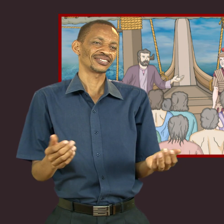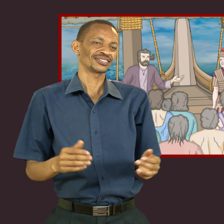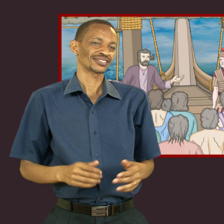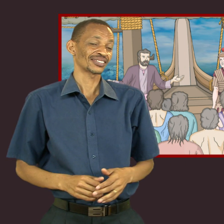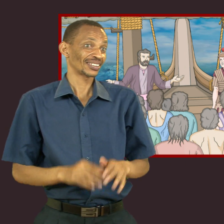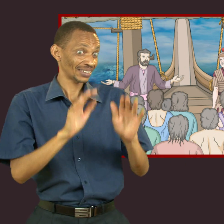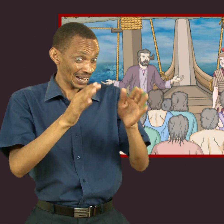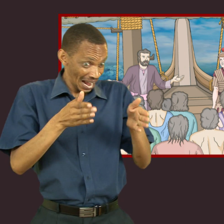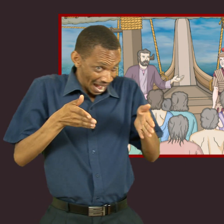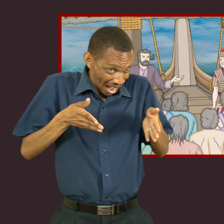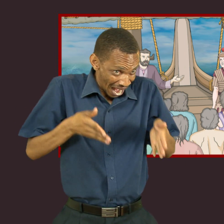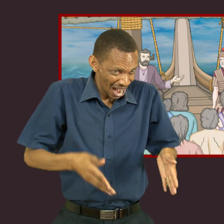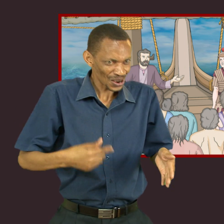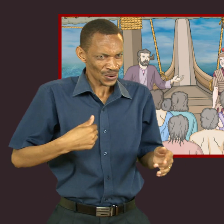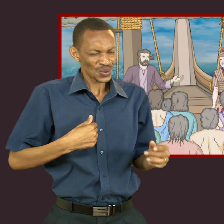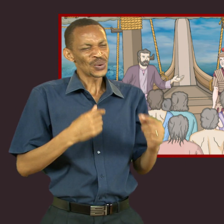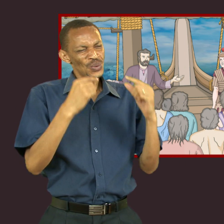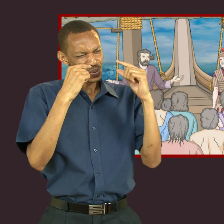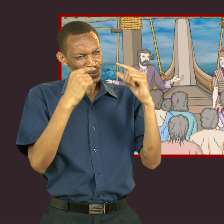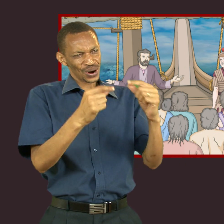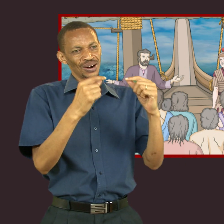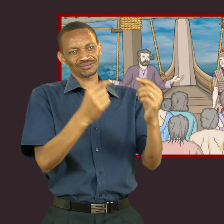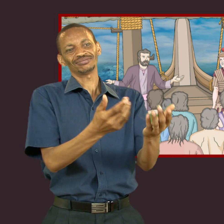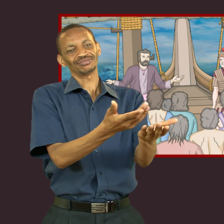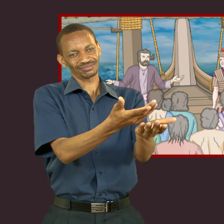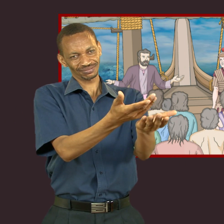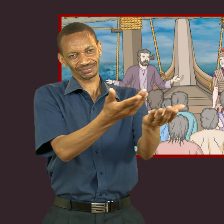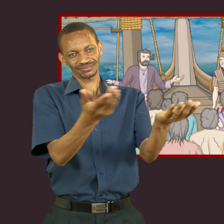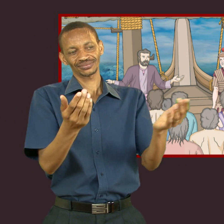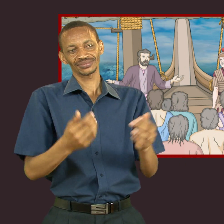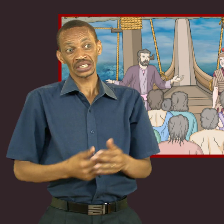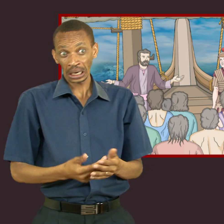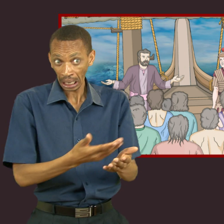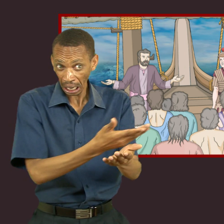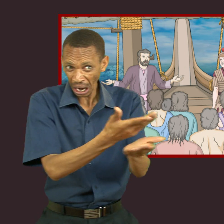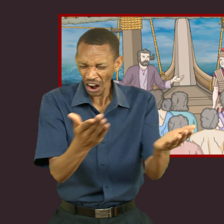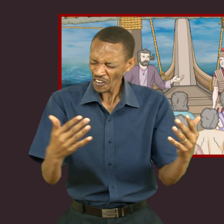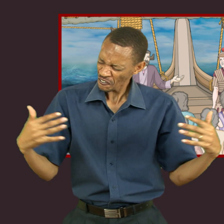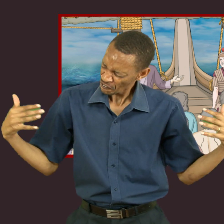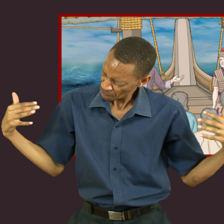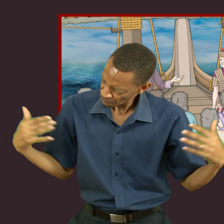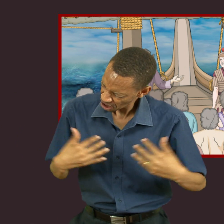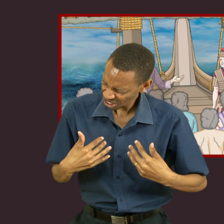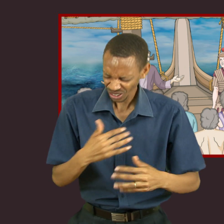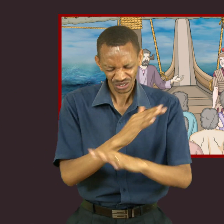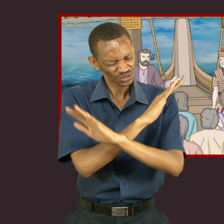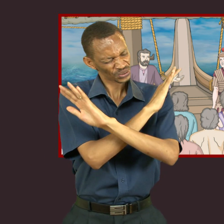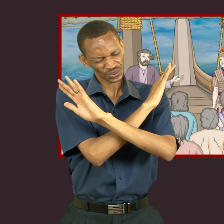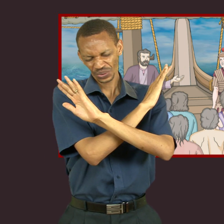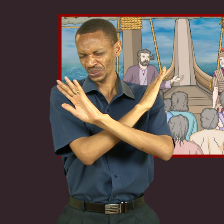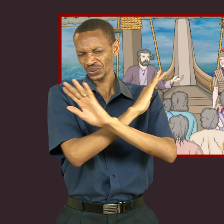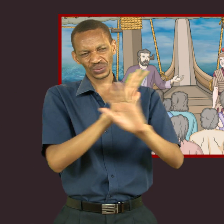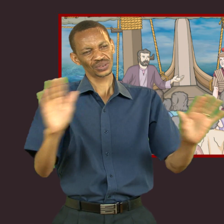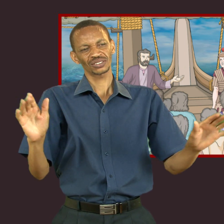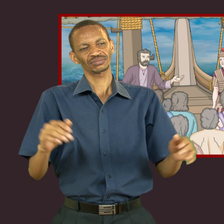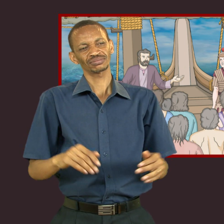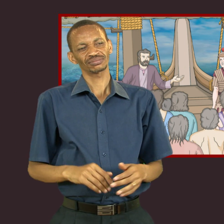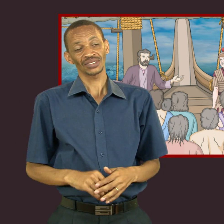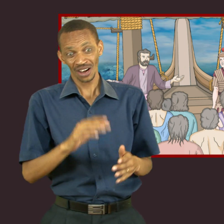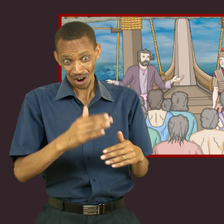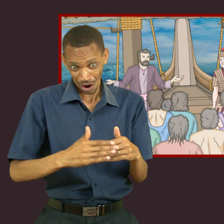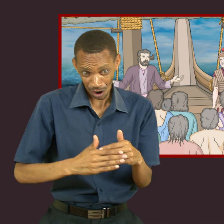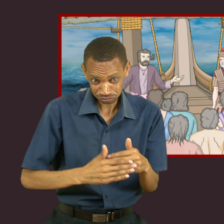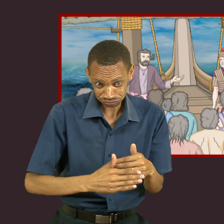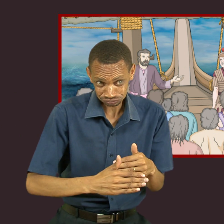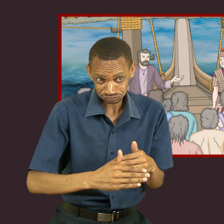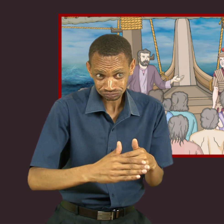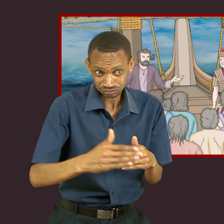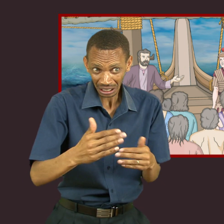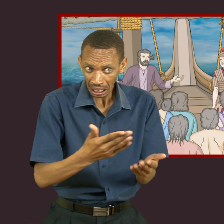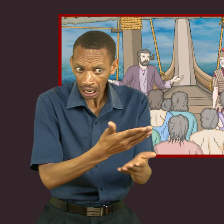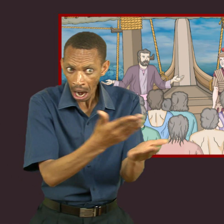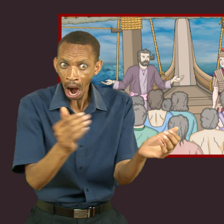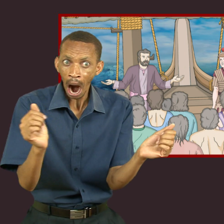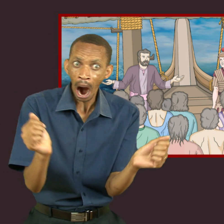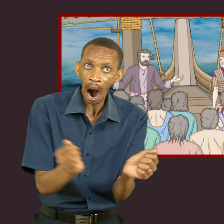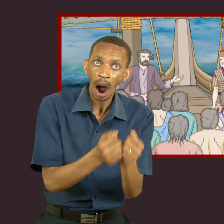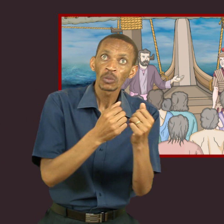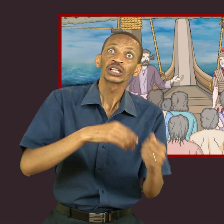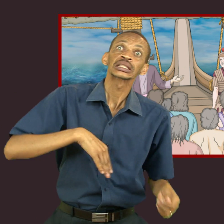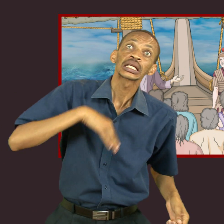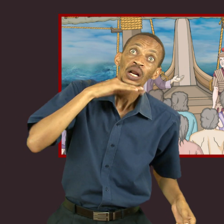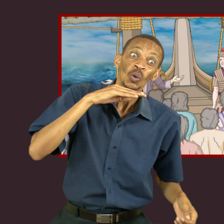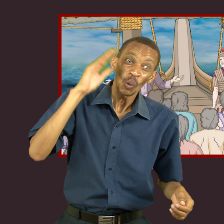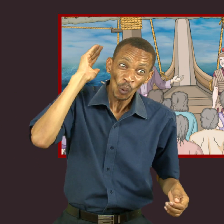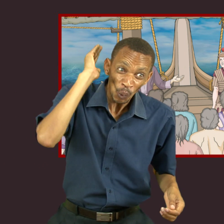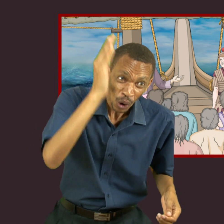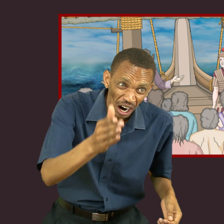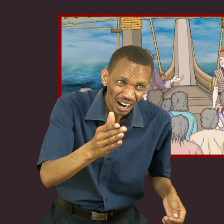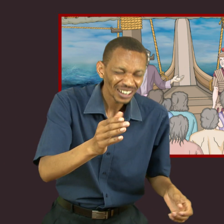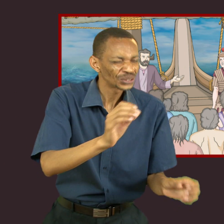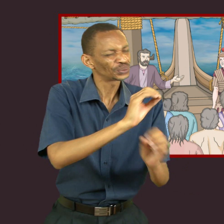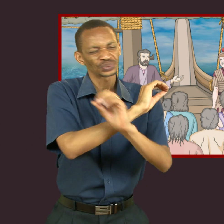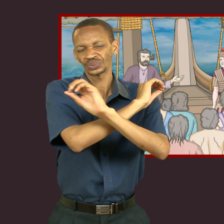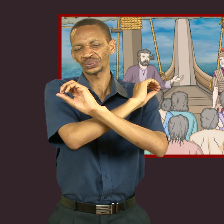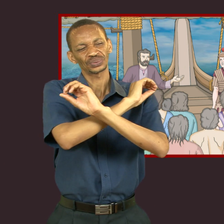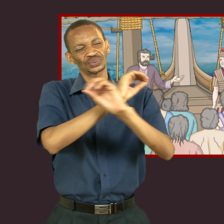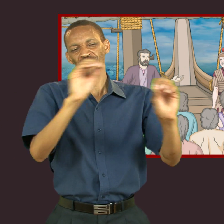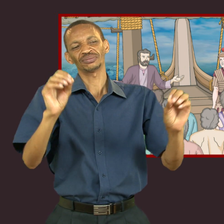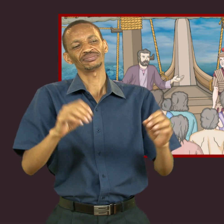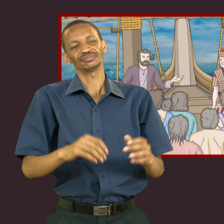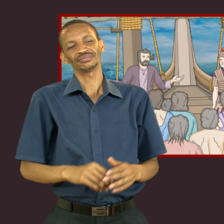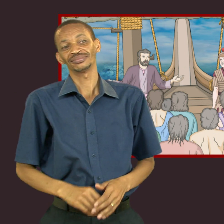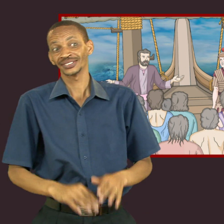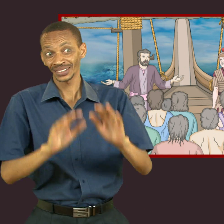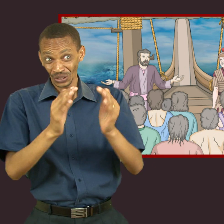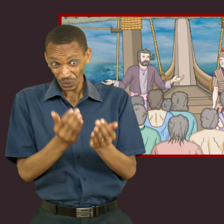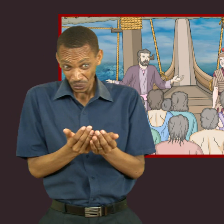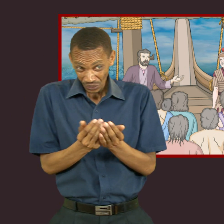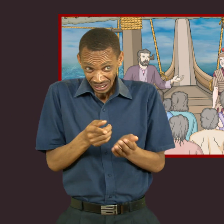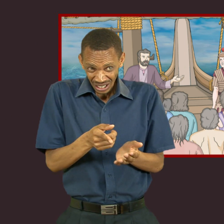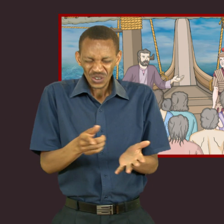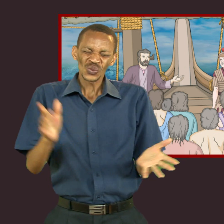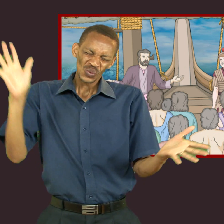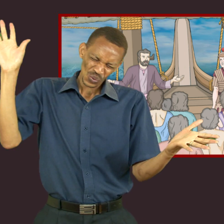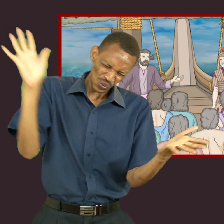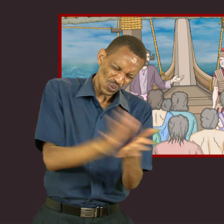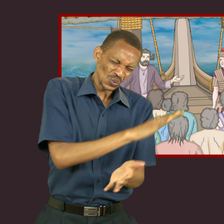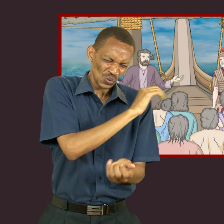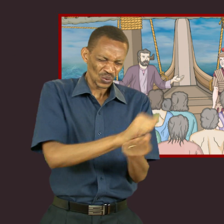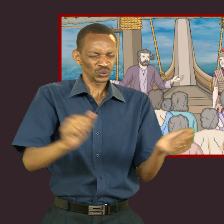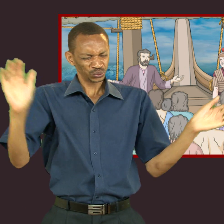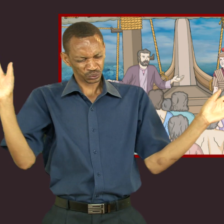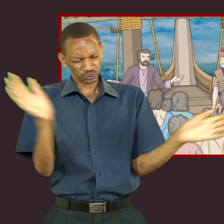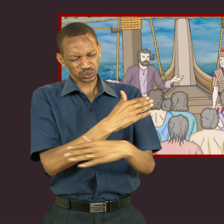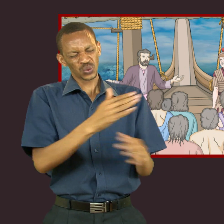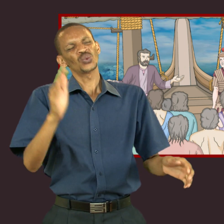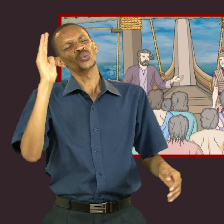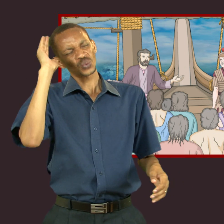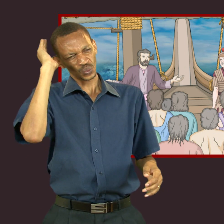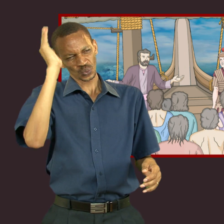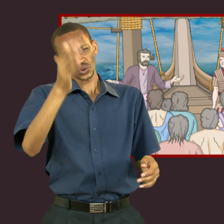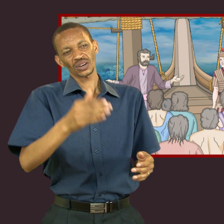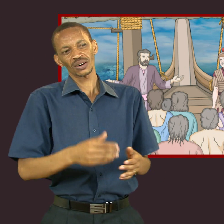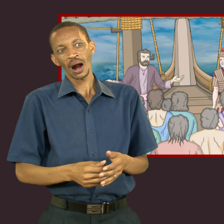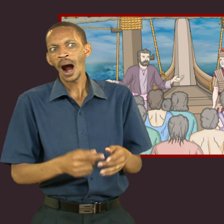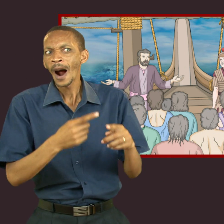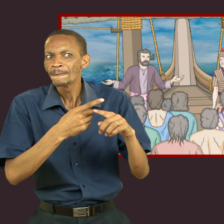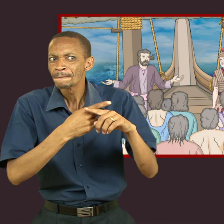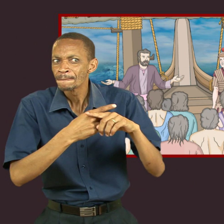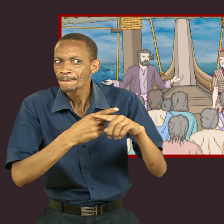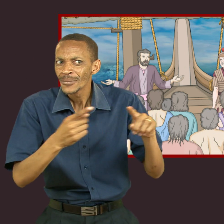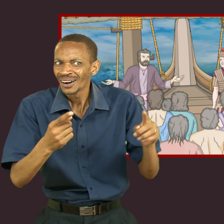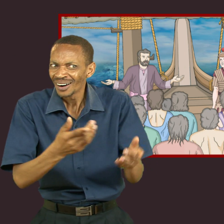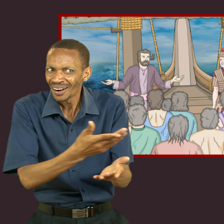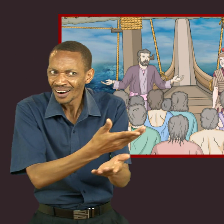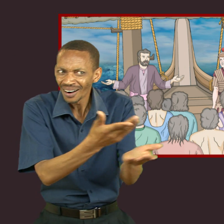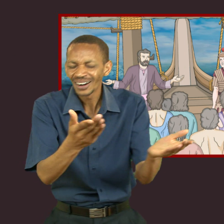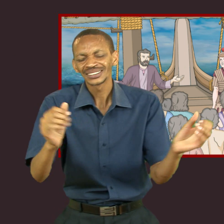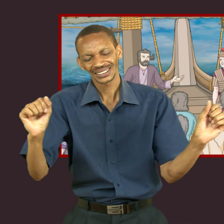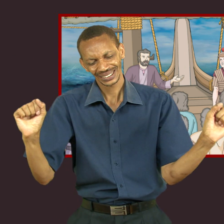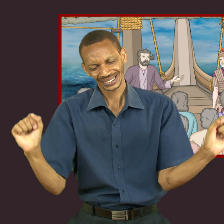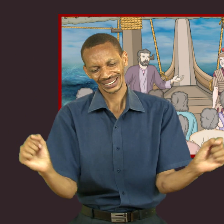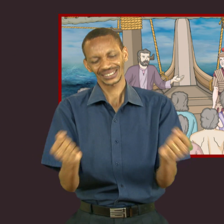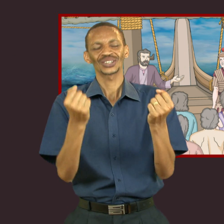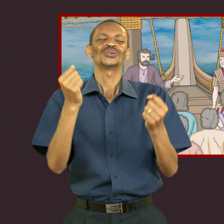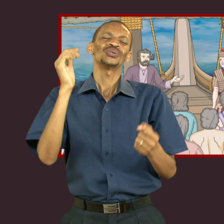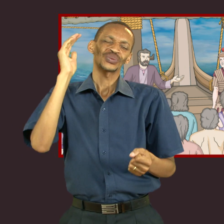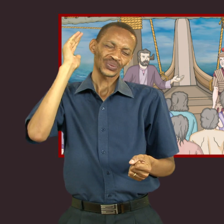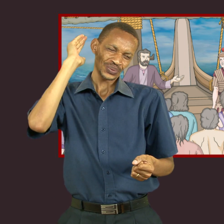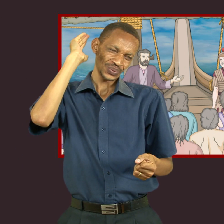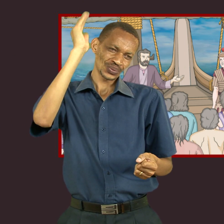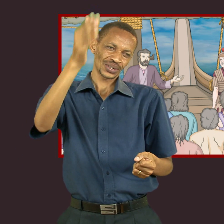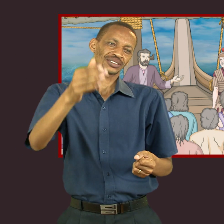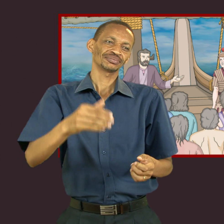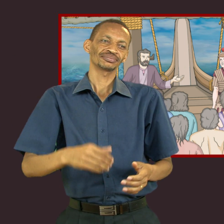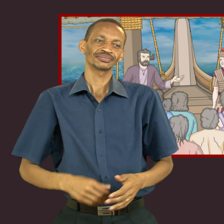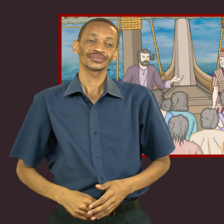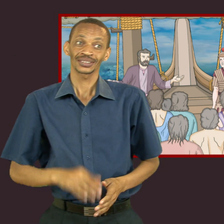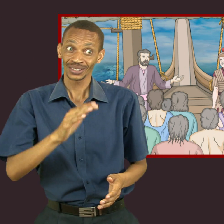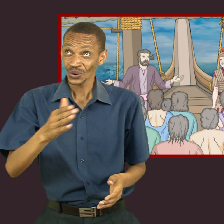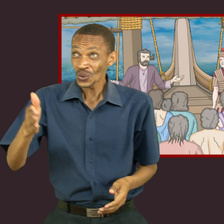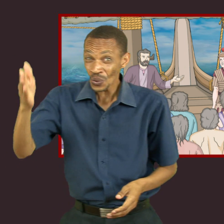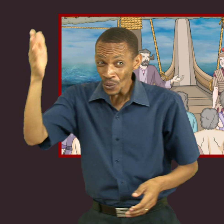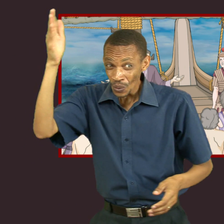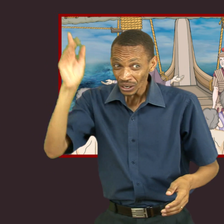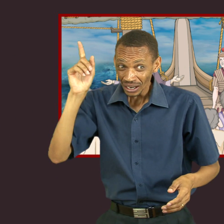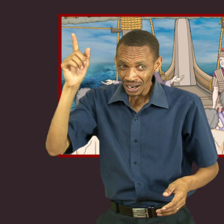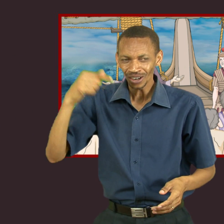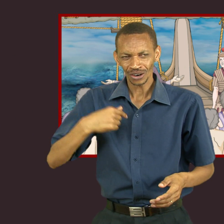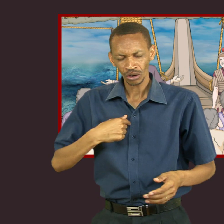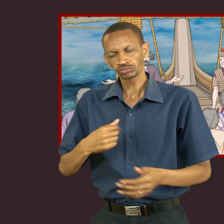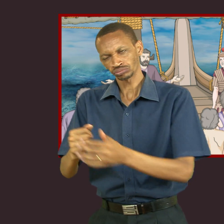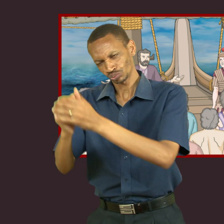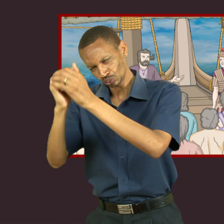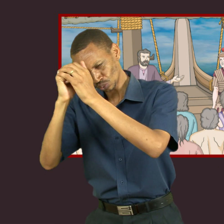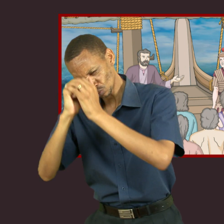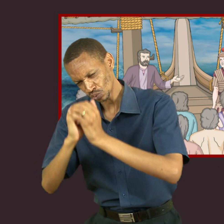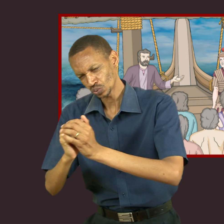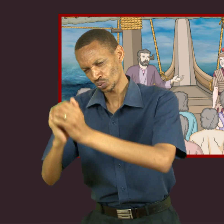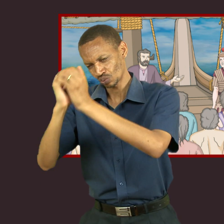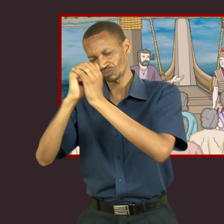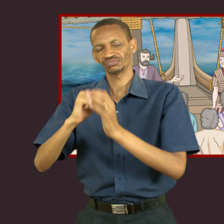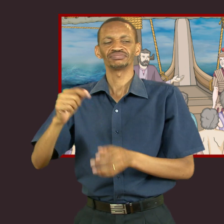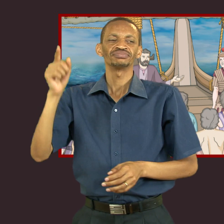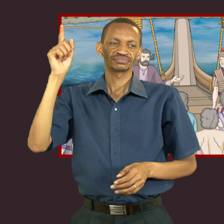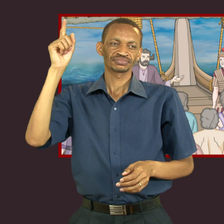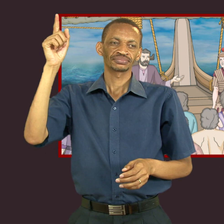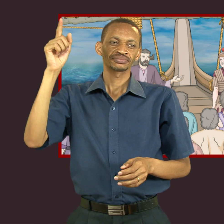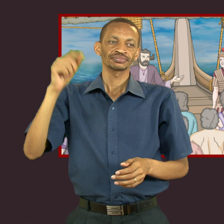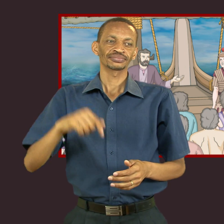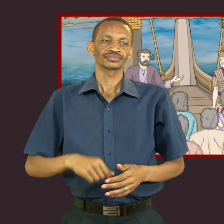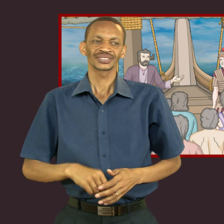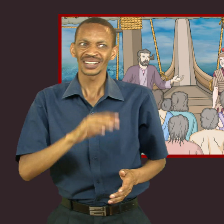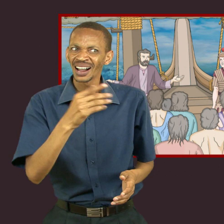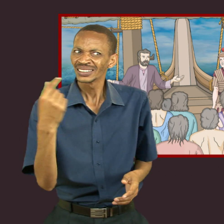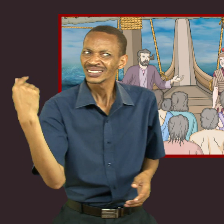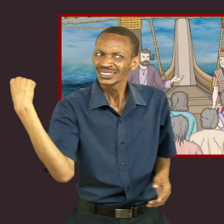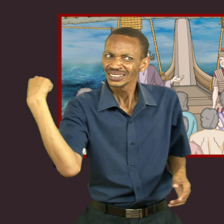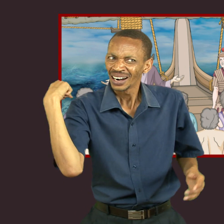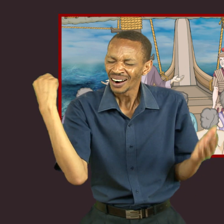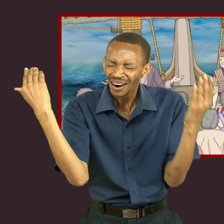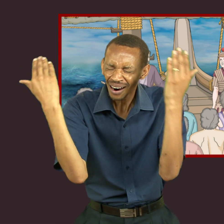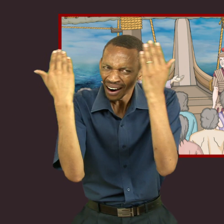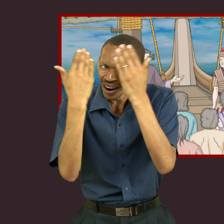But now I urge you to keep up your courage, because you will not experience any loss of life, but only of the ship.